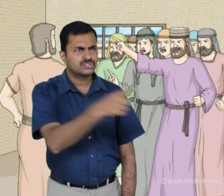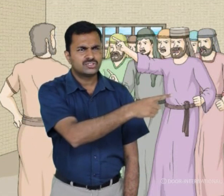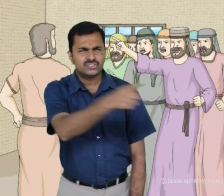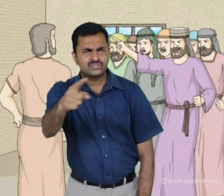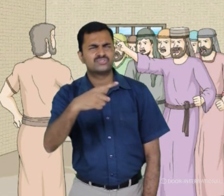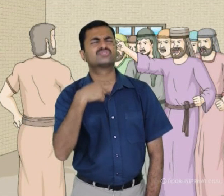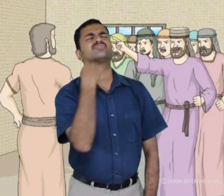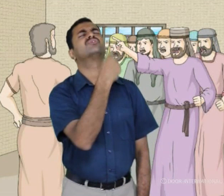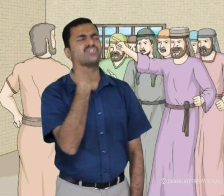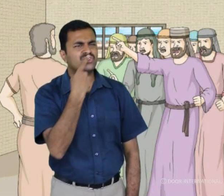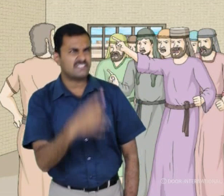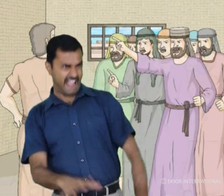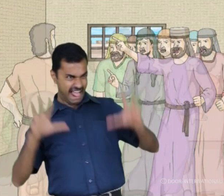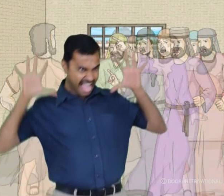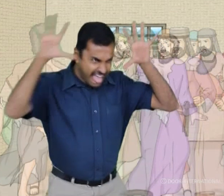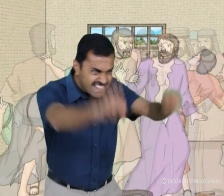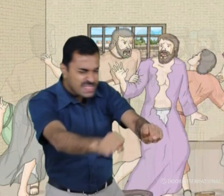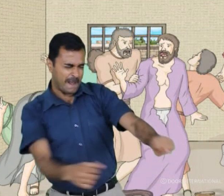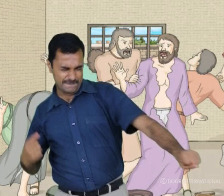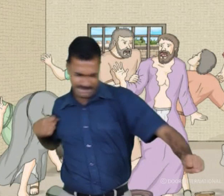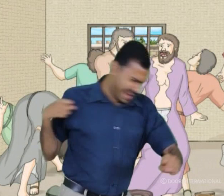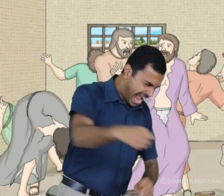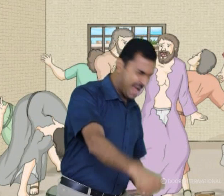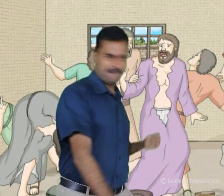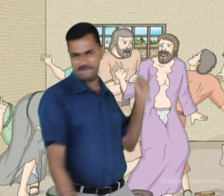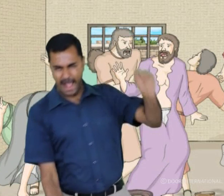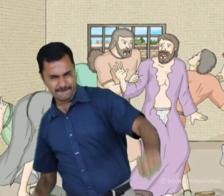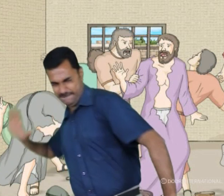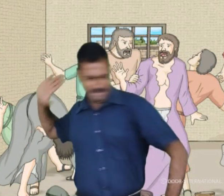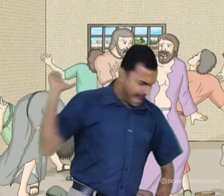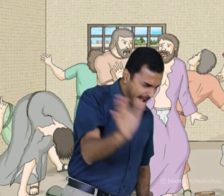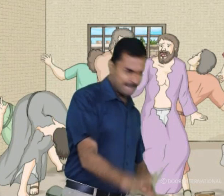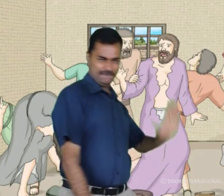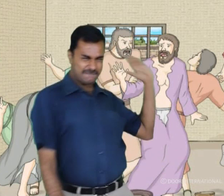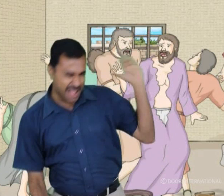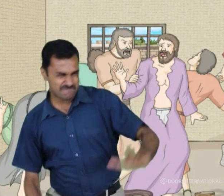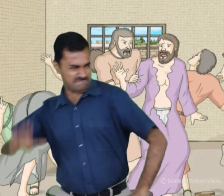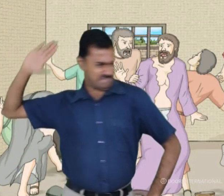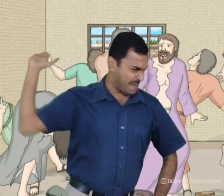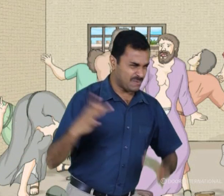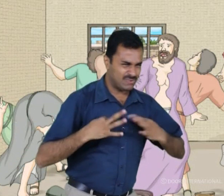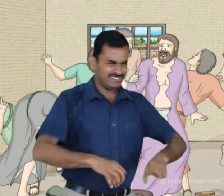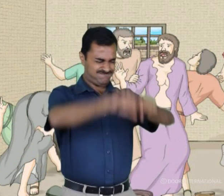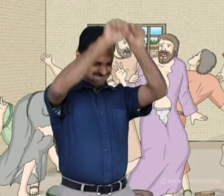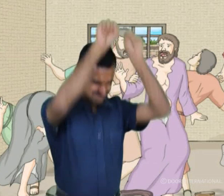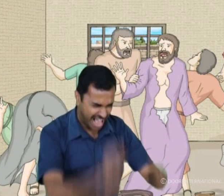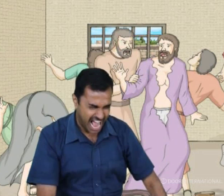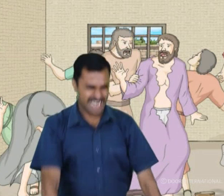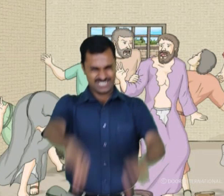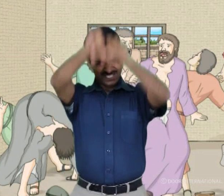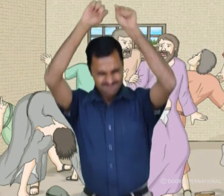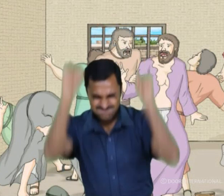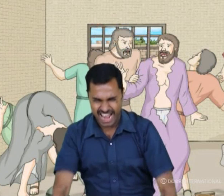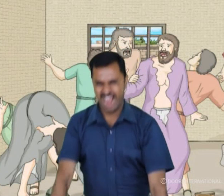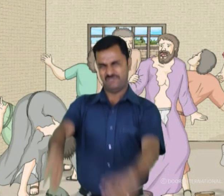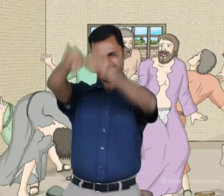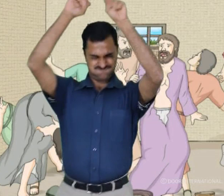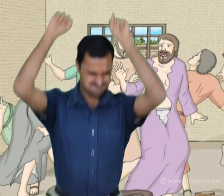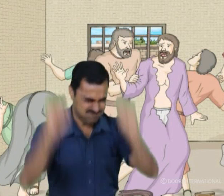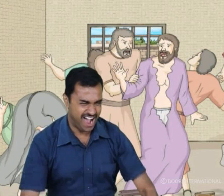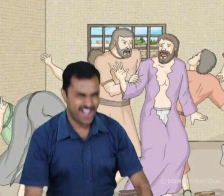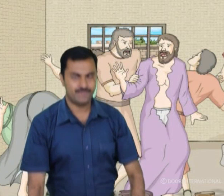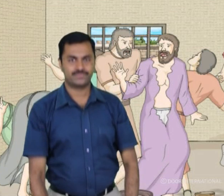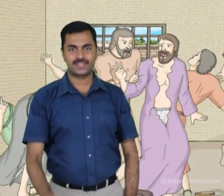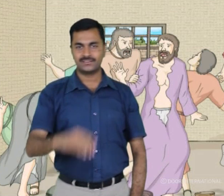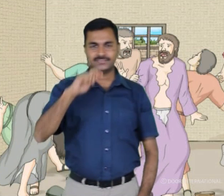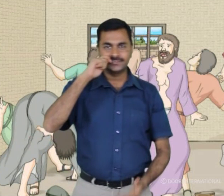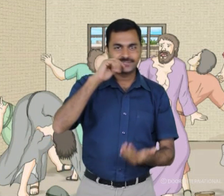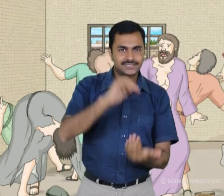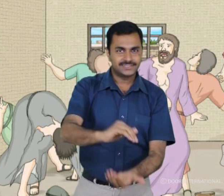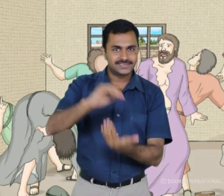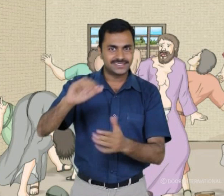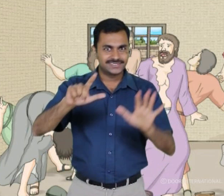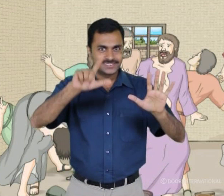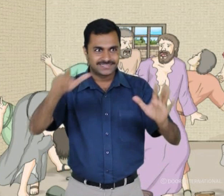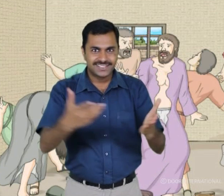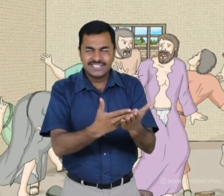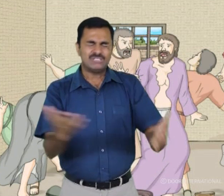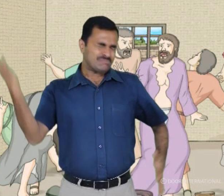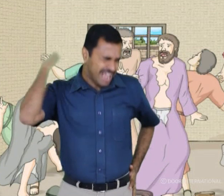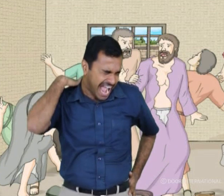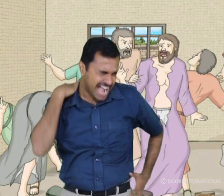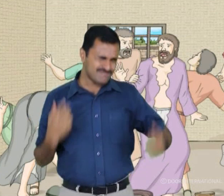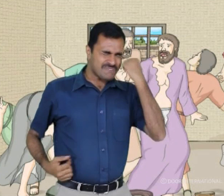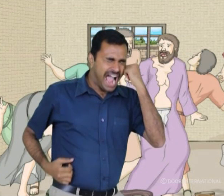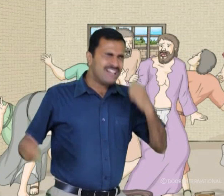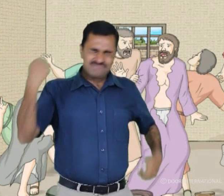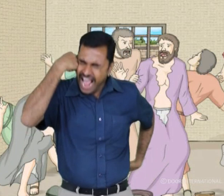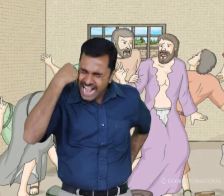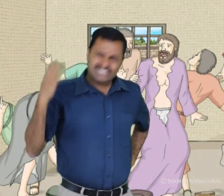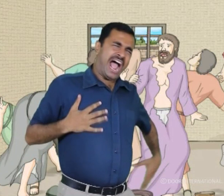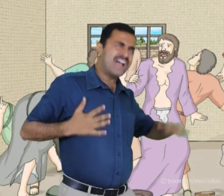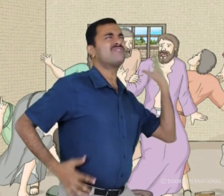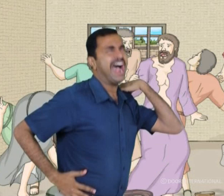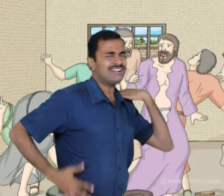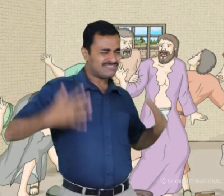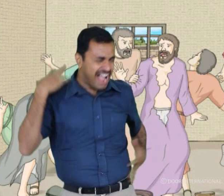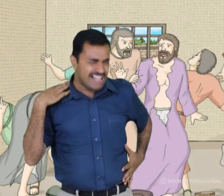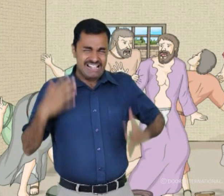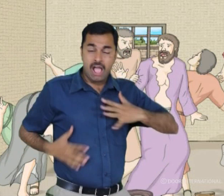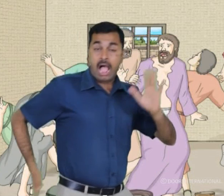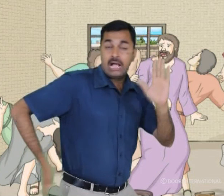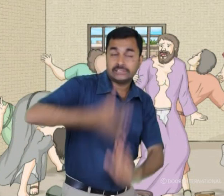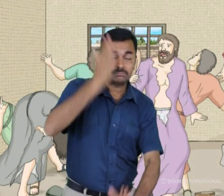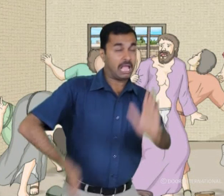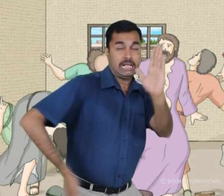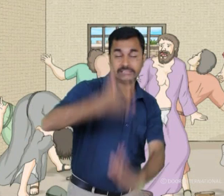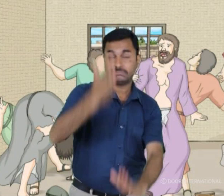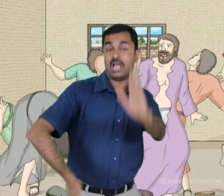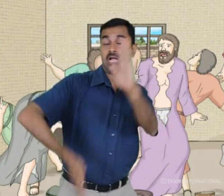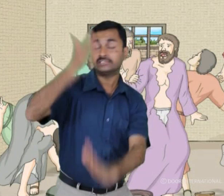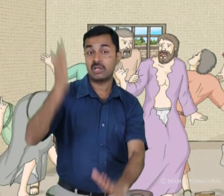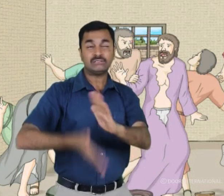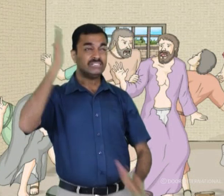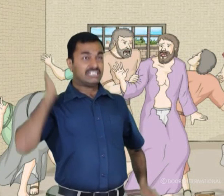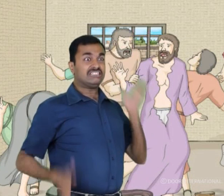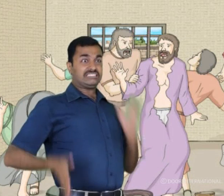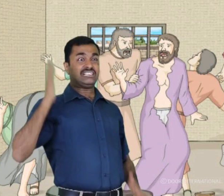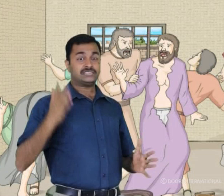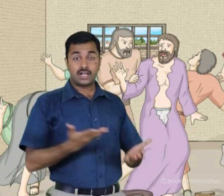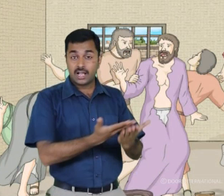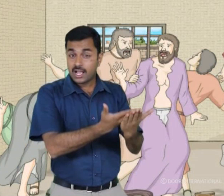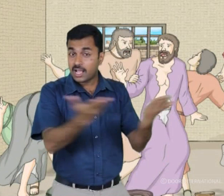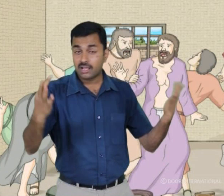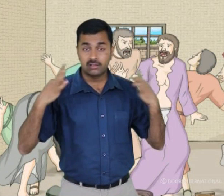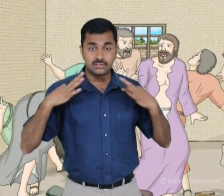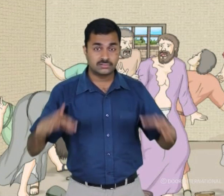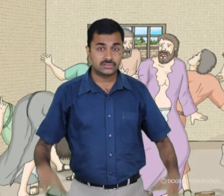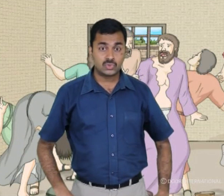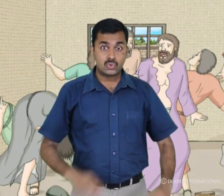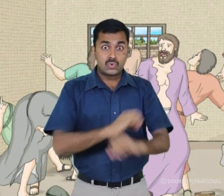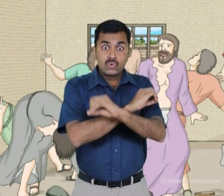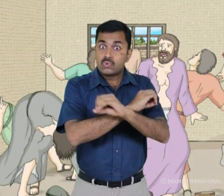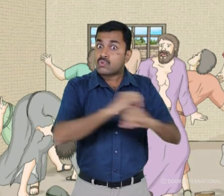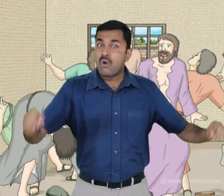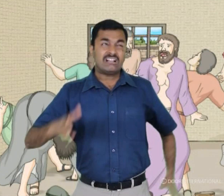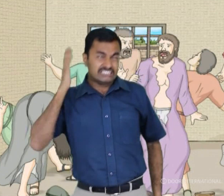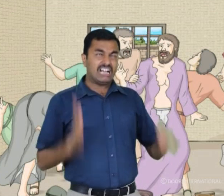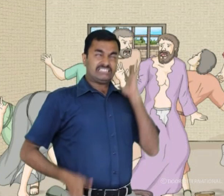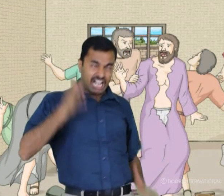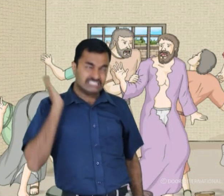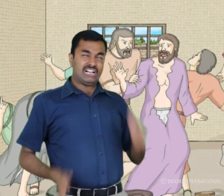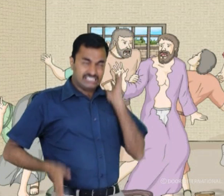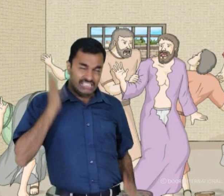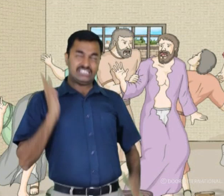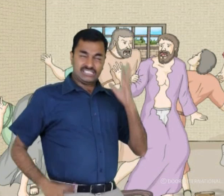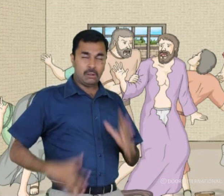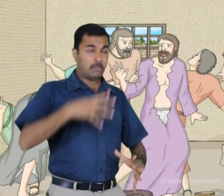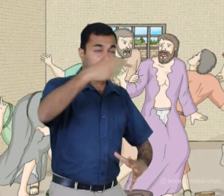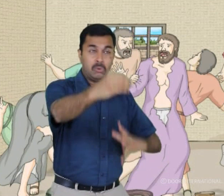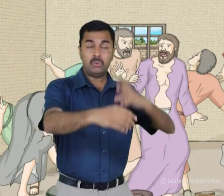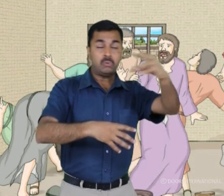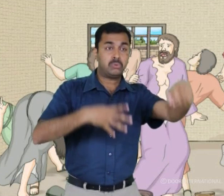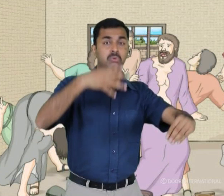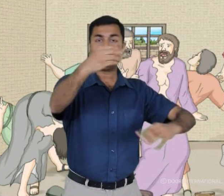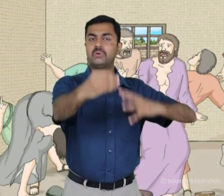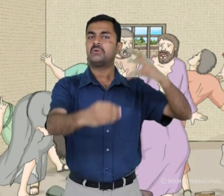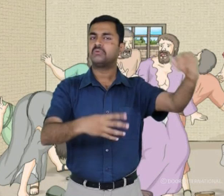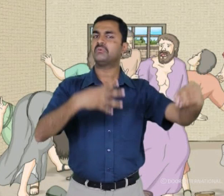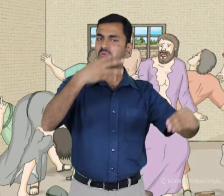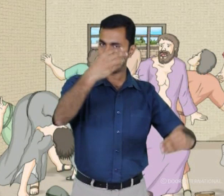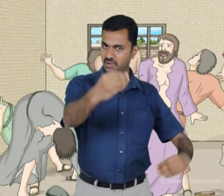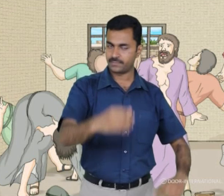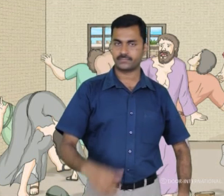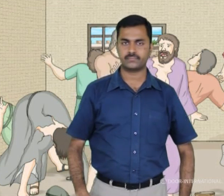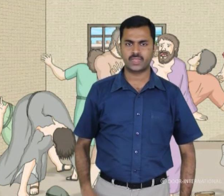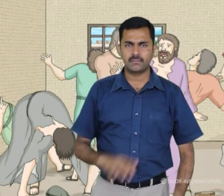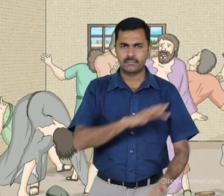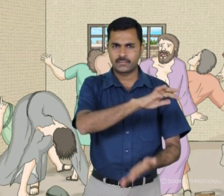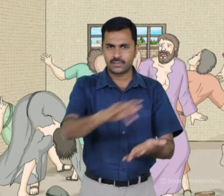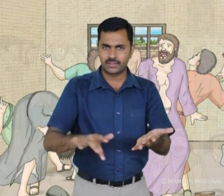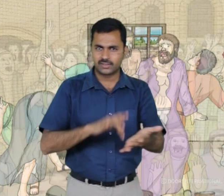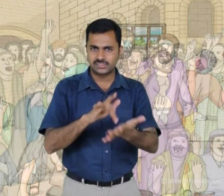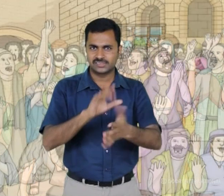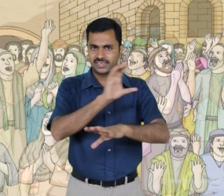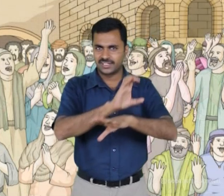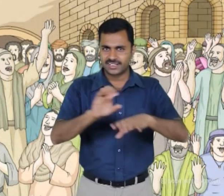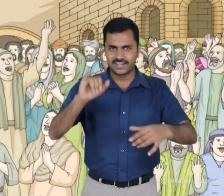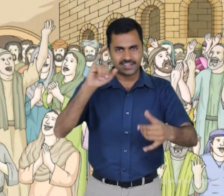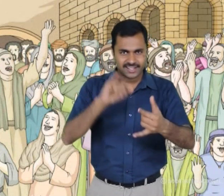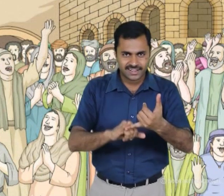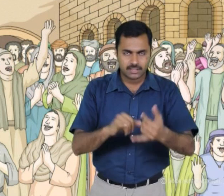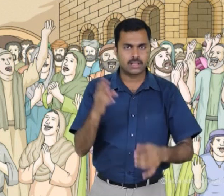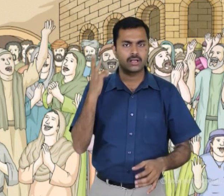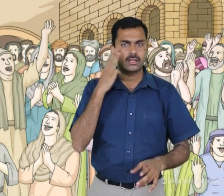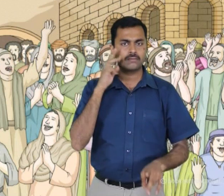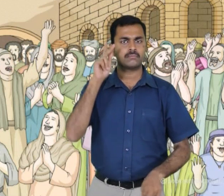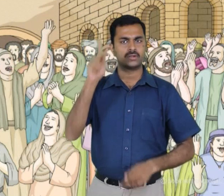Then the man with the evil spirit jumped on them and overpowered them all. The attack was so violent that they ran out of the house naked and wounded.